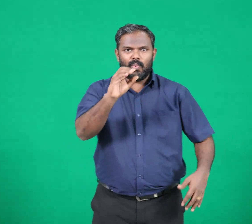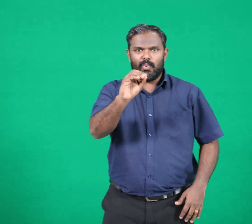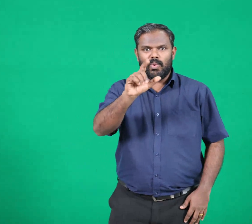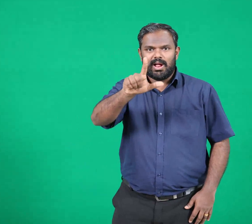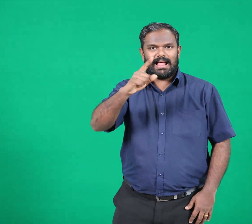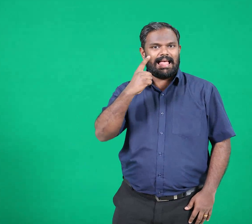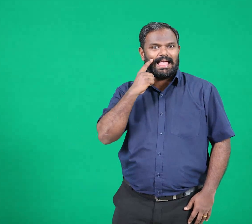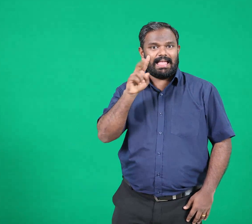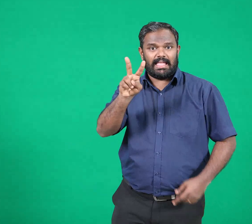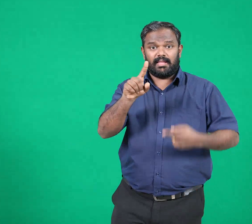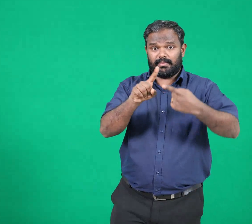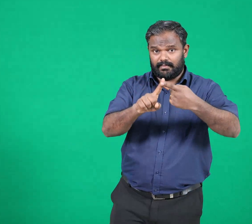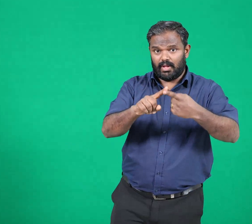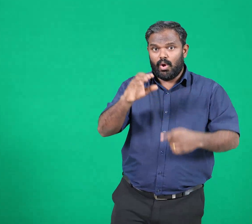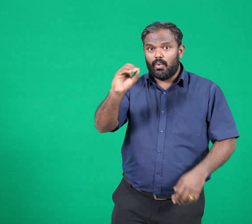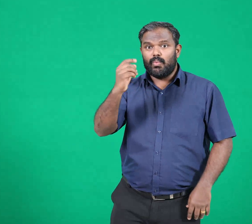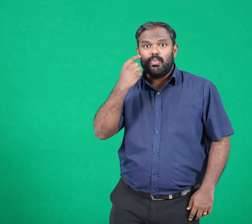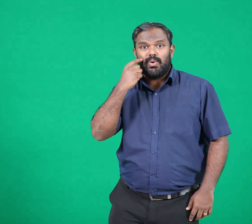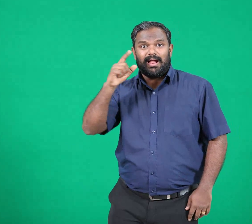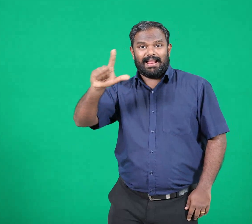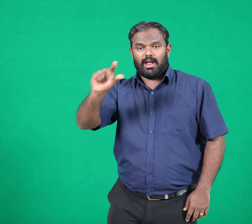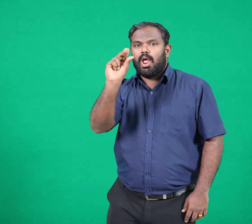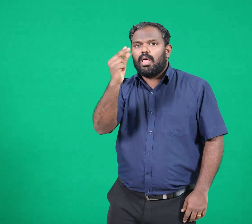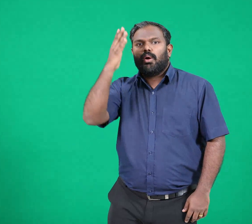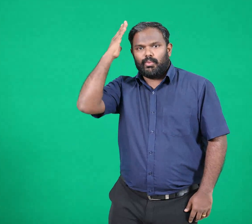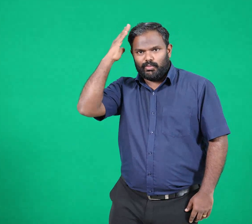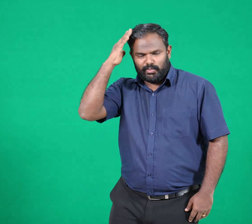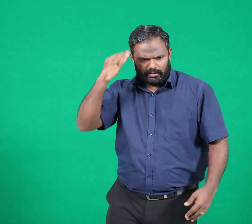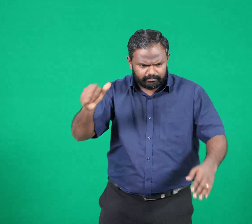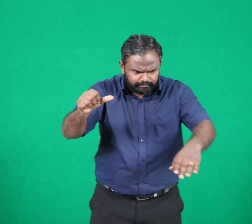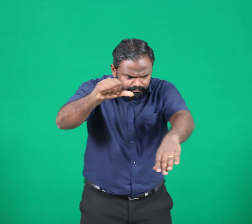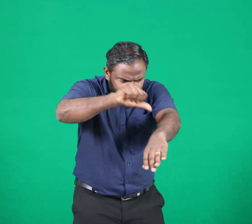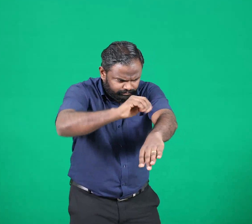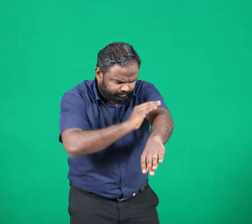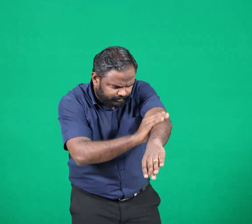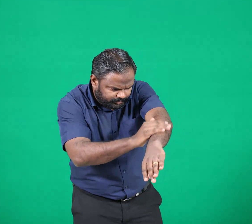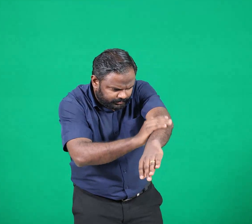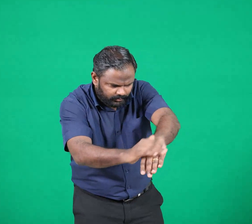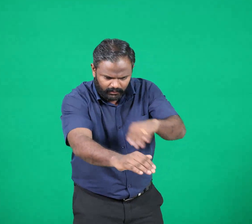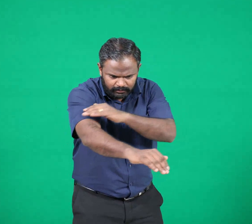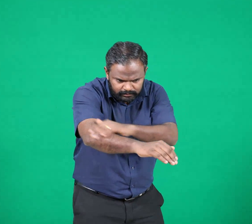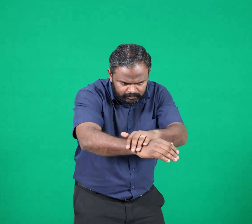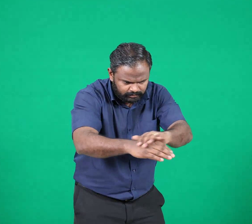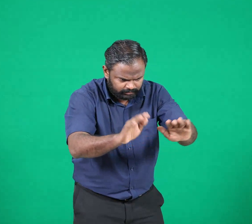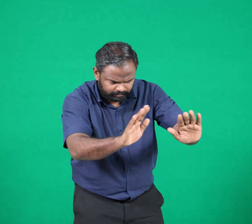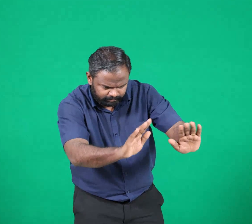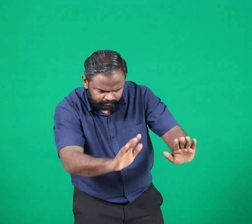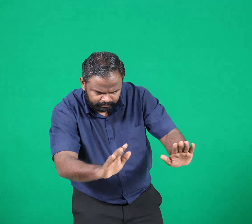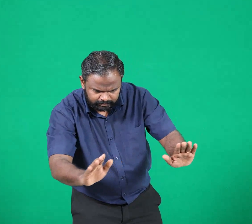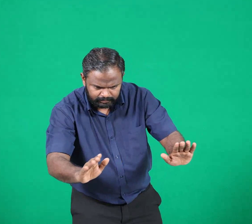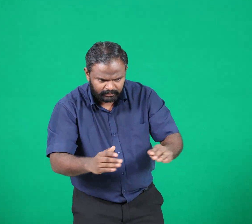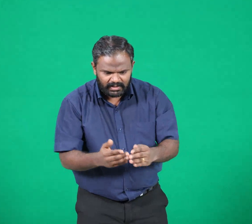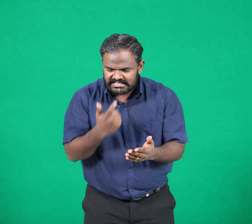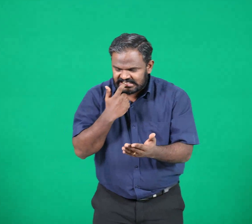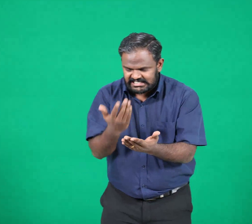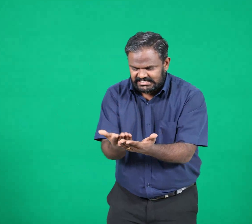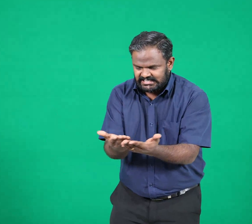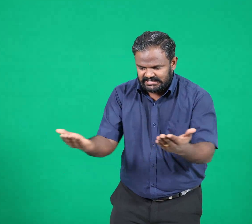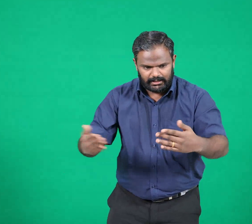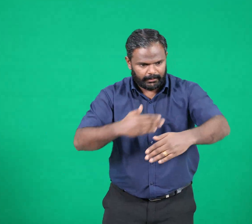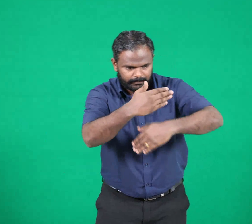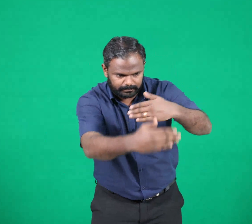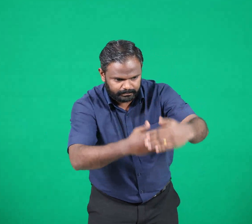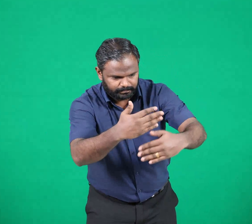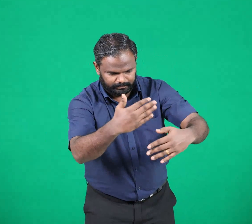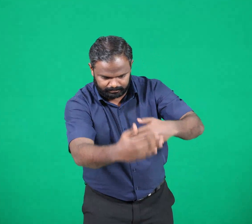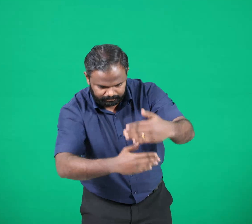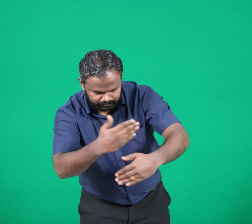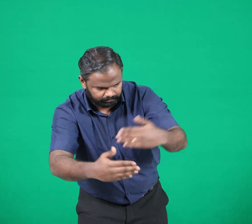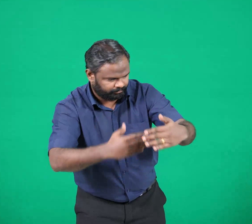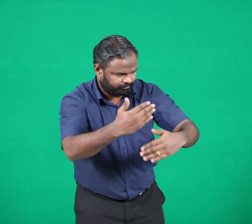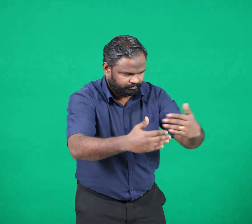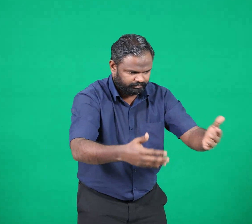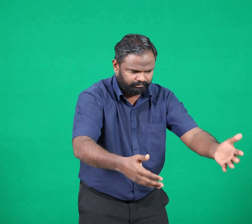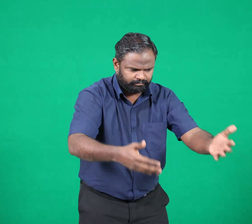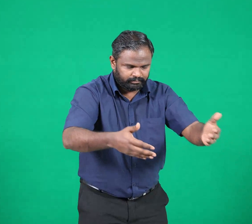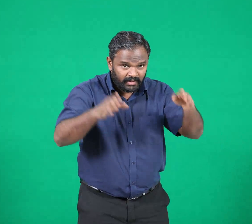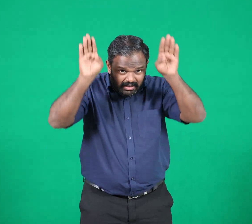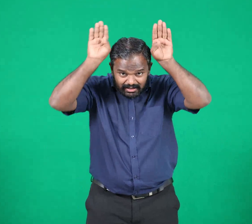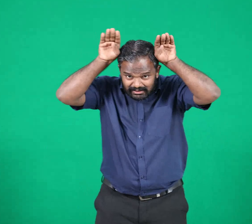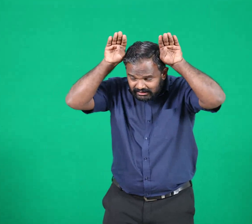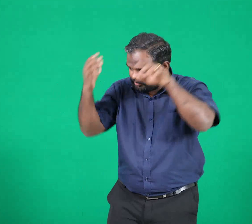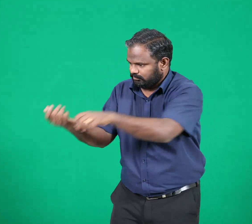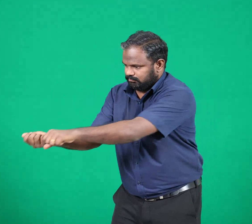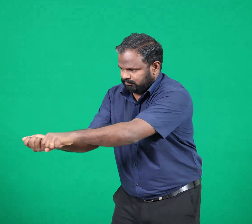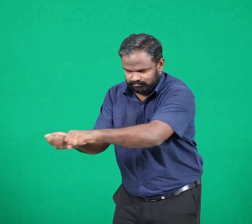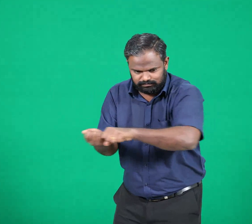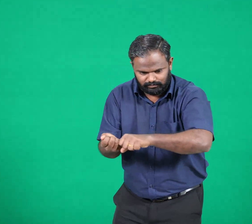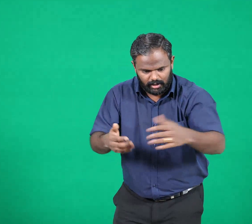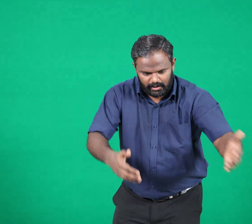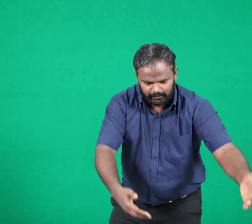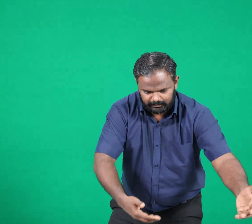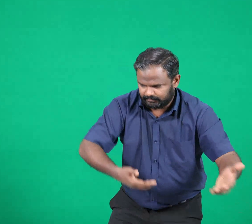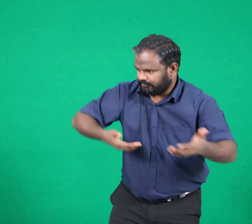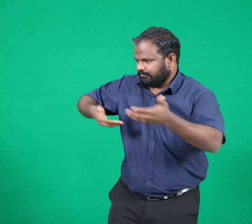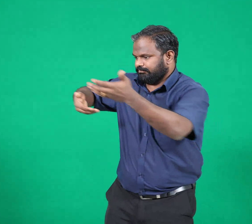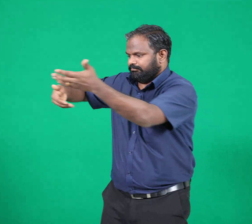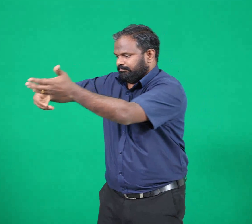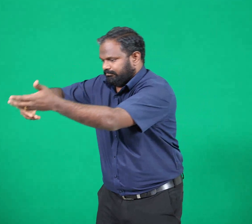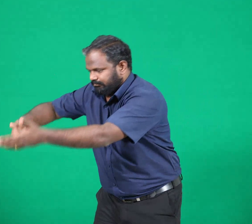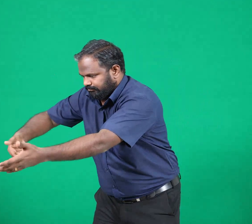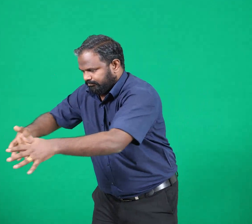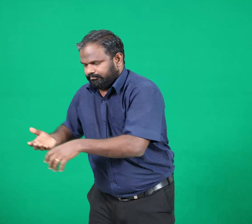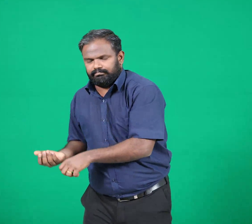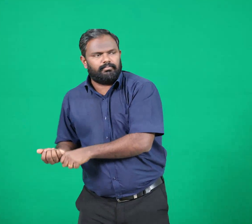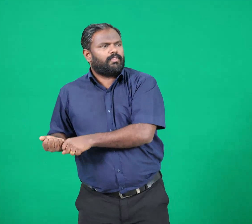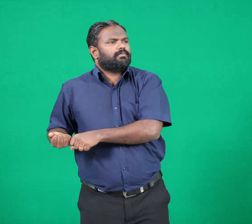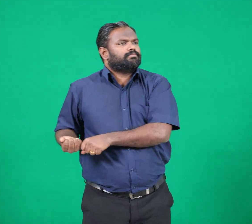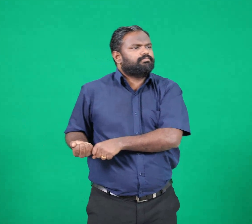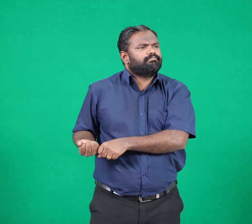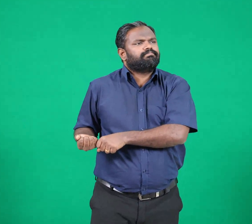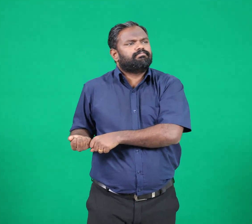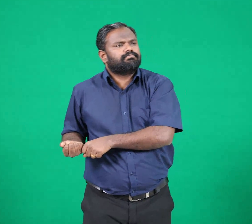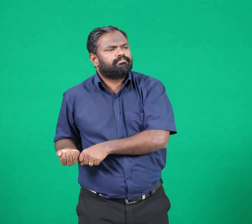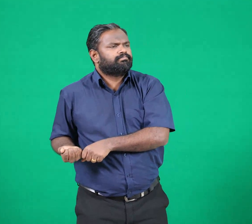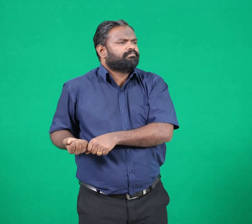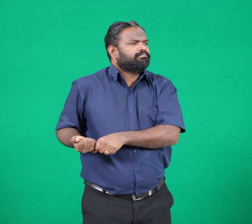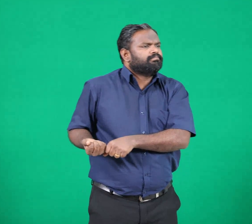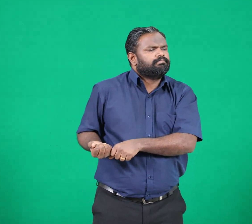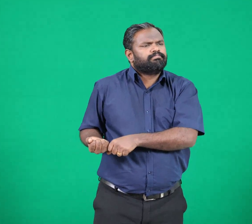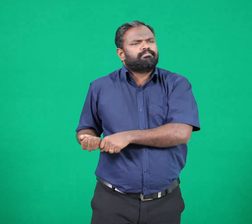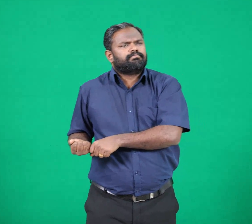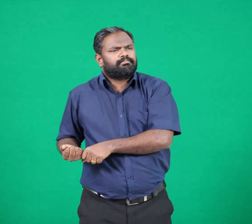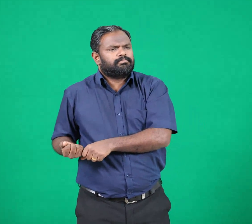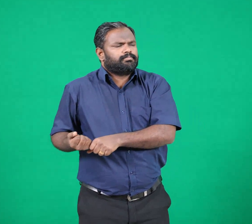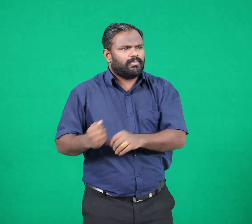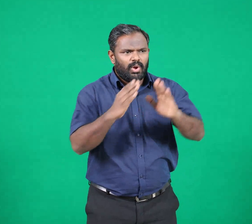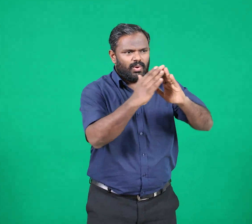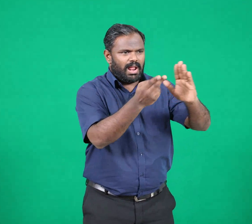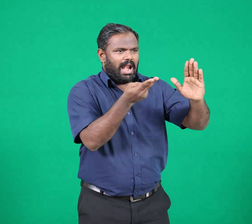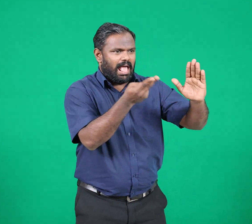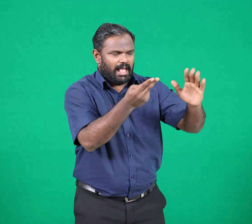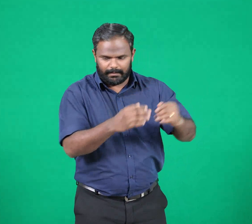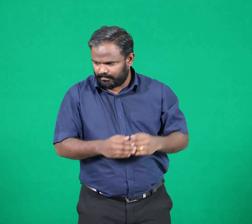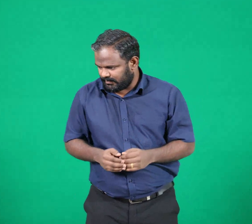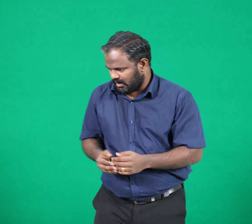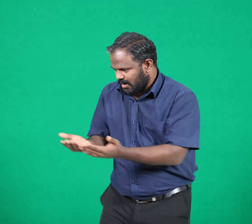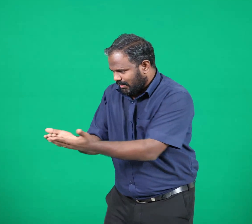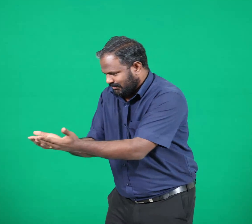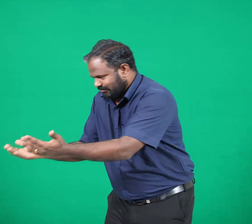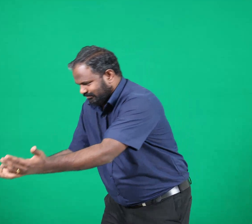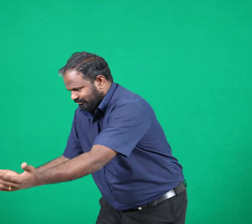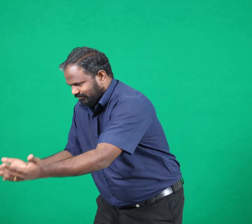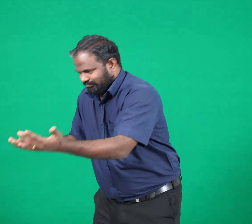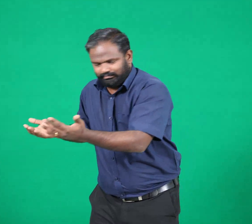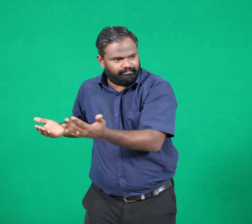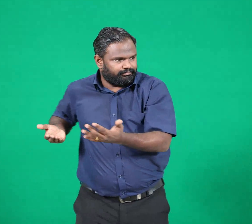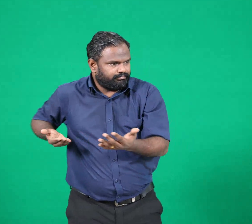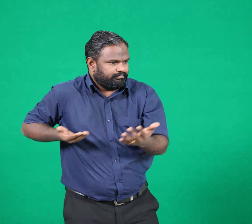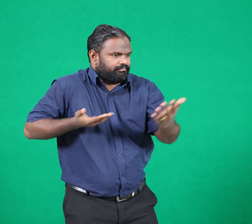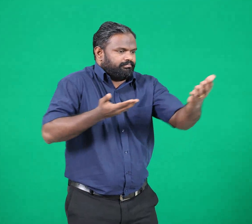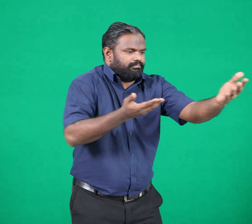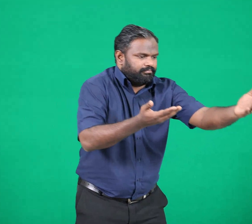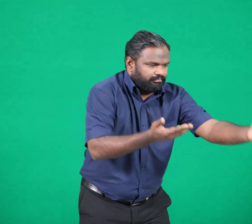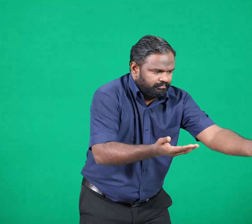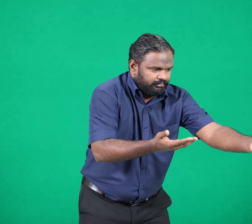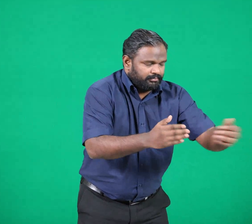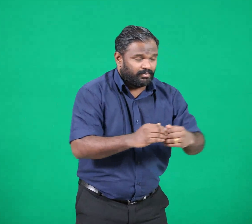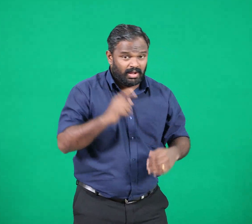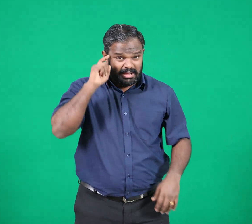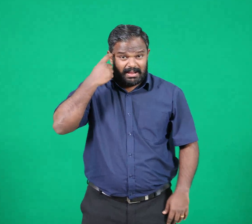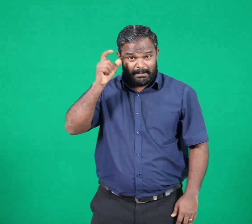Then he put him on his own animal, brought him to an inn, and took care of him.